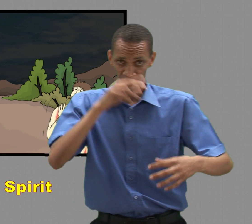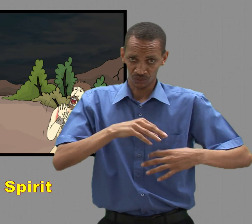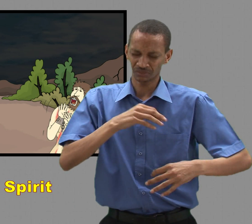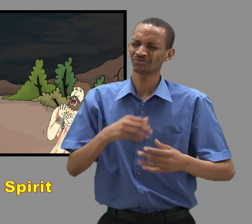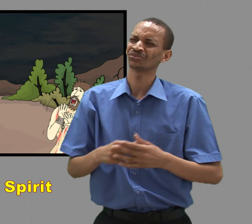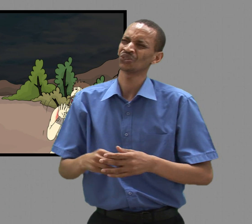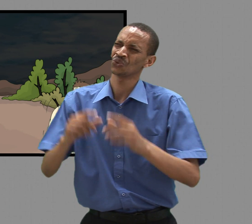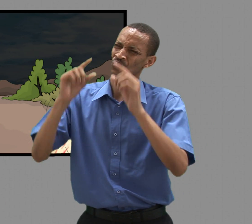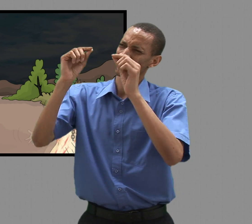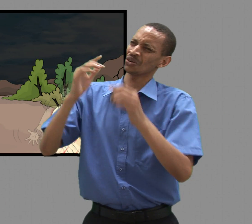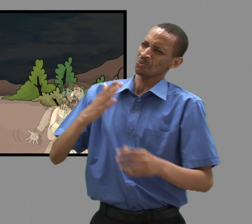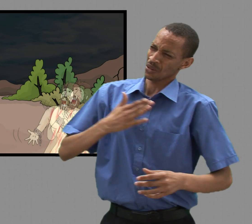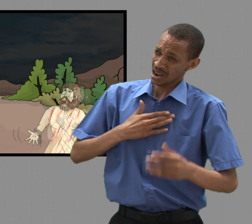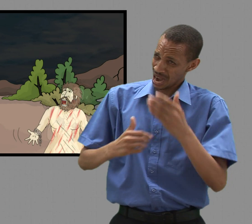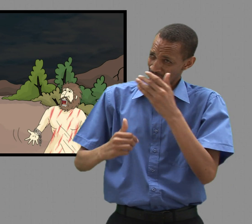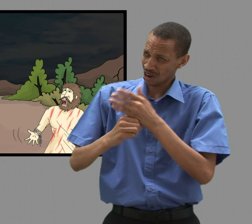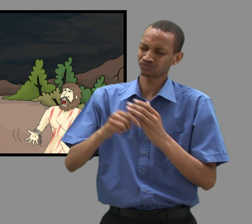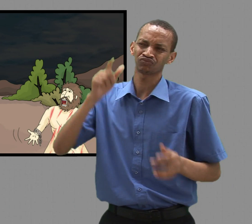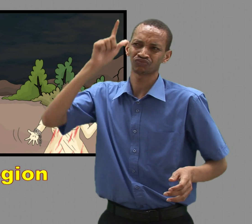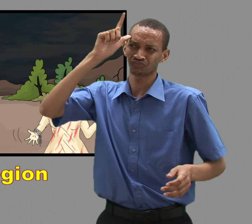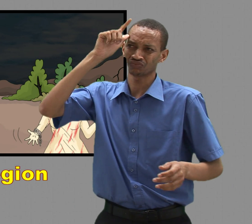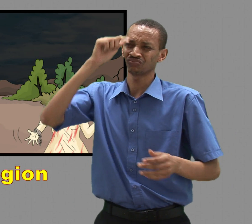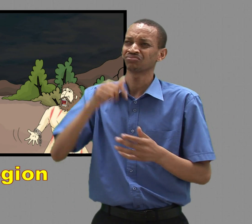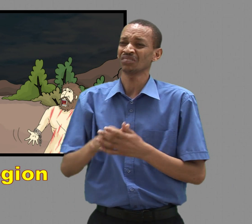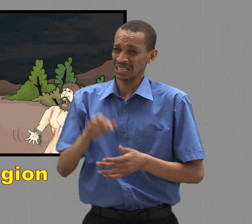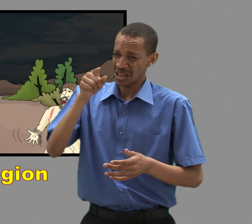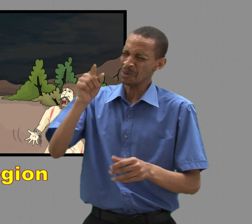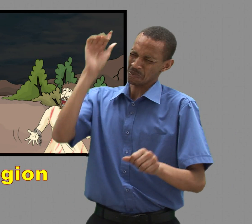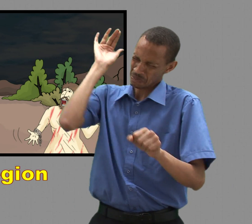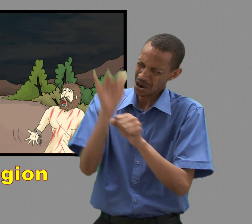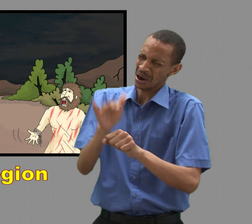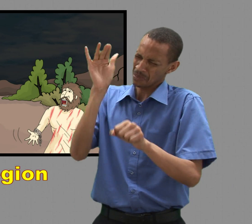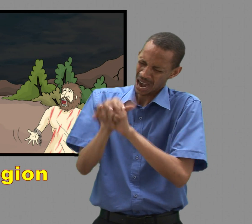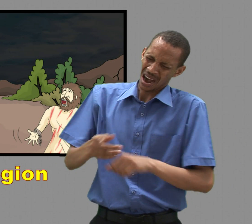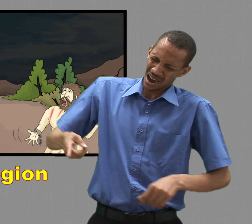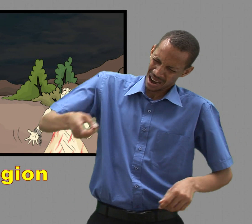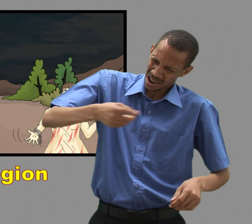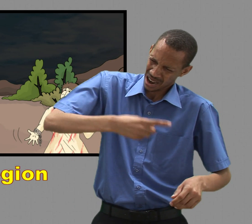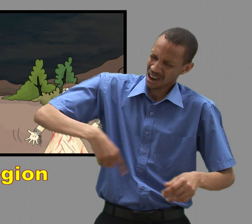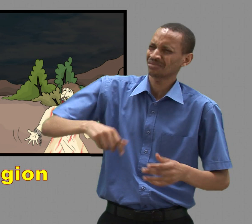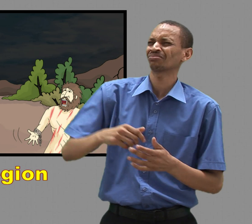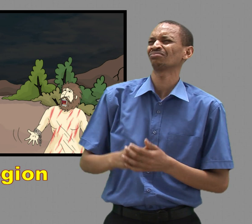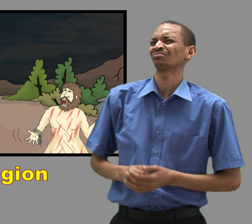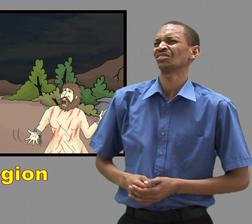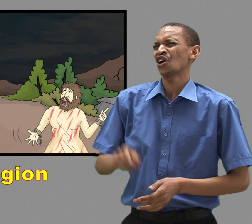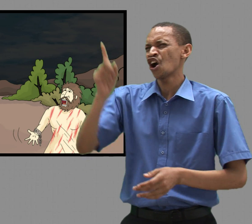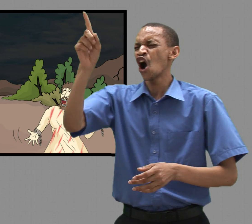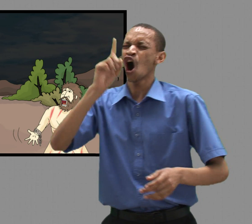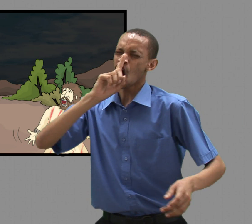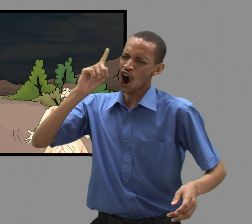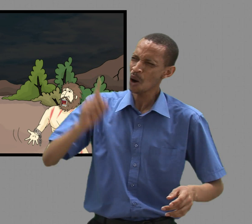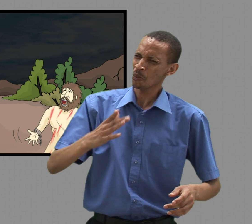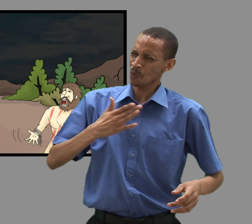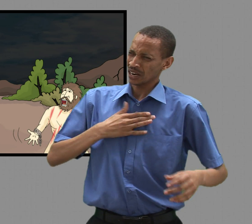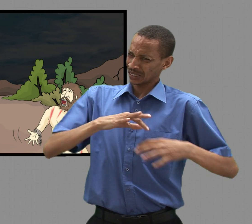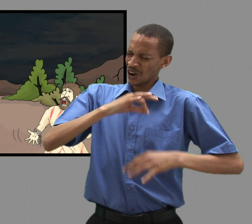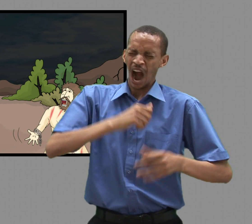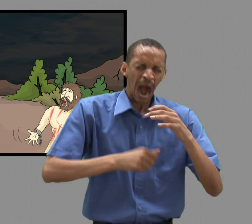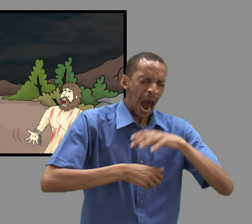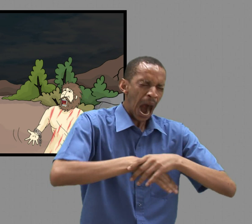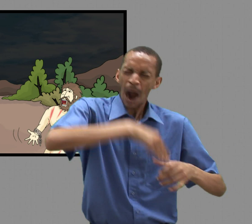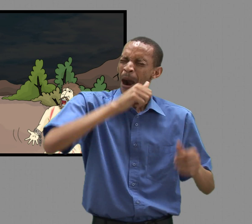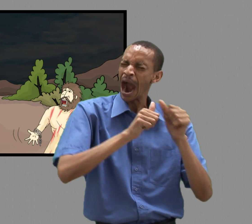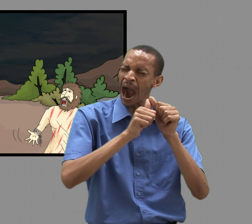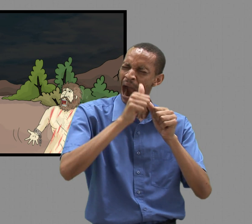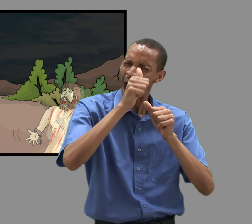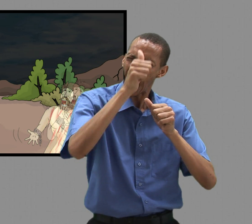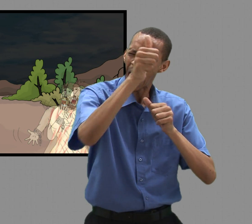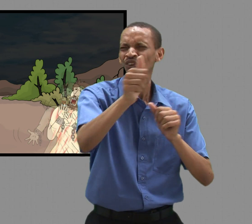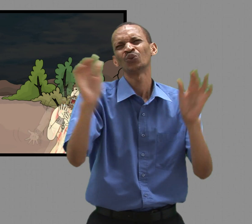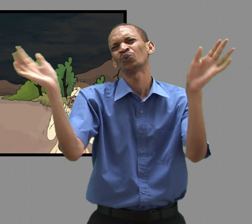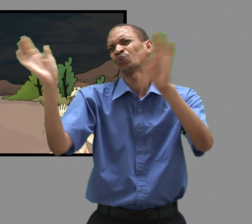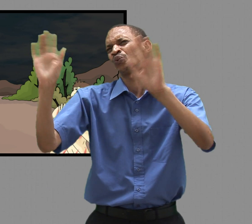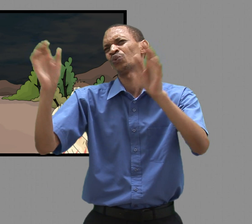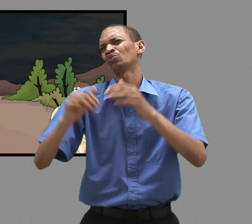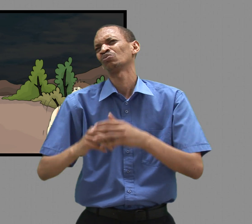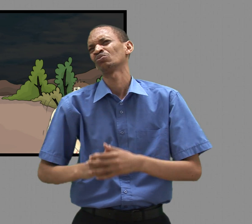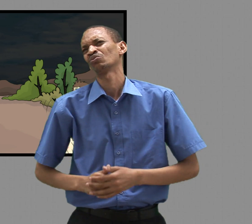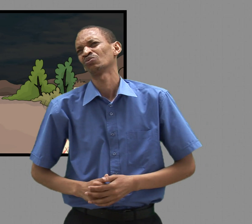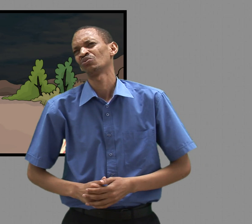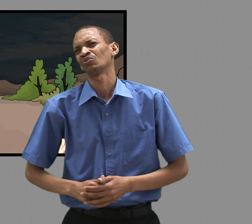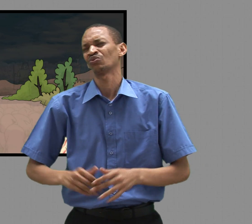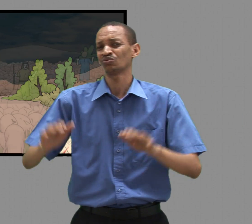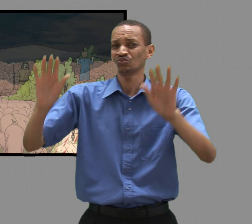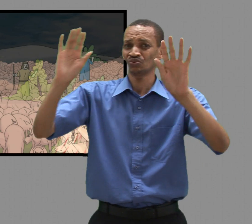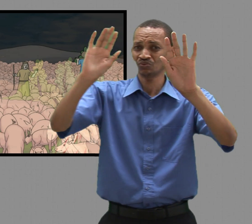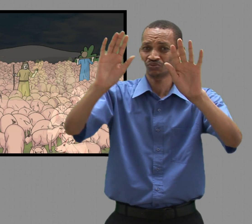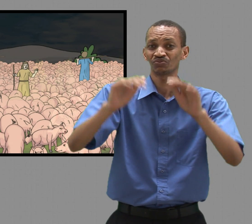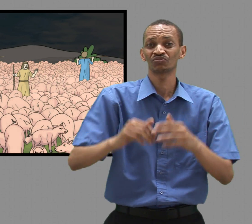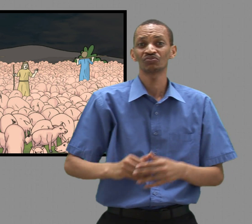“My name is Legion,” he replied, “for we are many.” And he begged Jesus repeatedly not to send them out of that region.